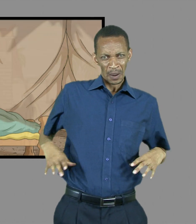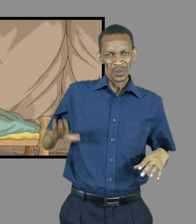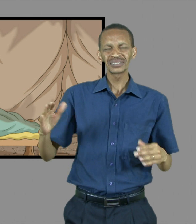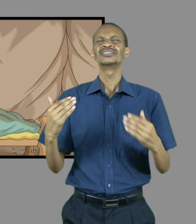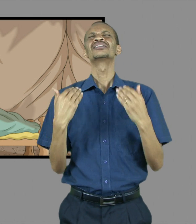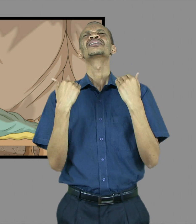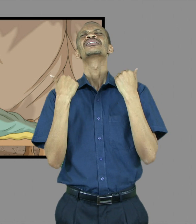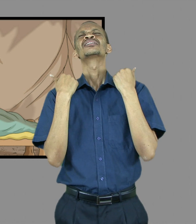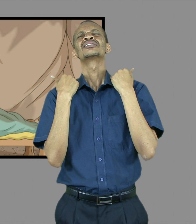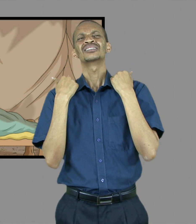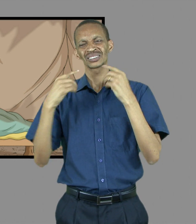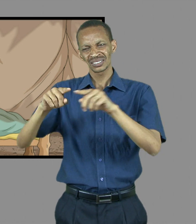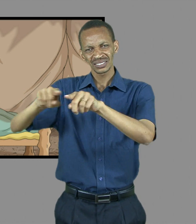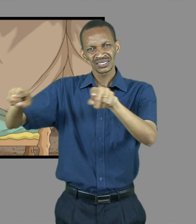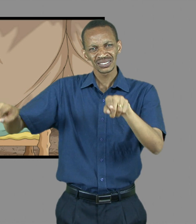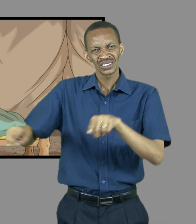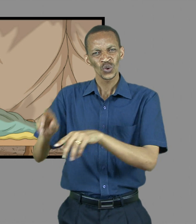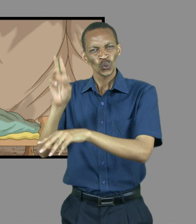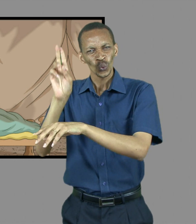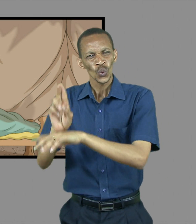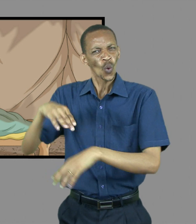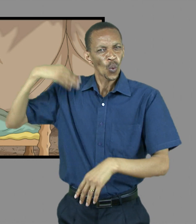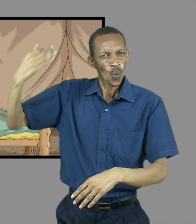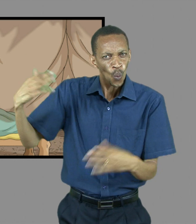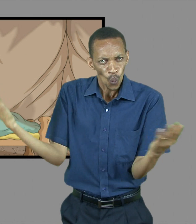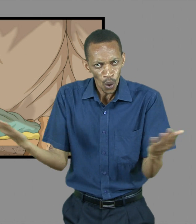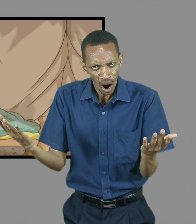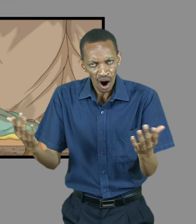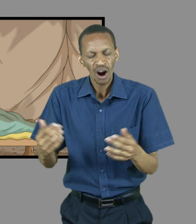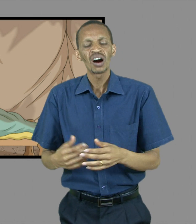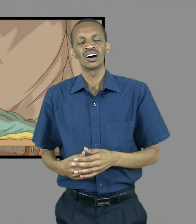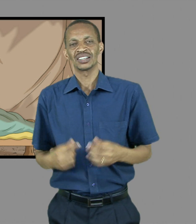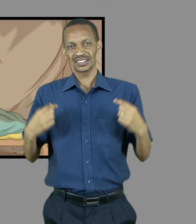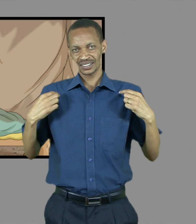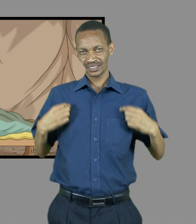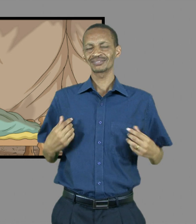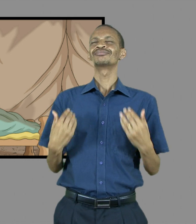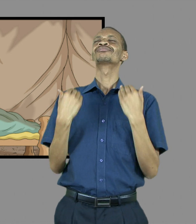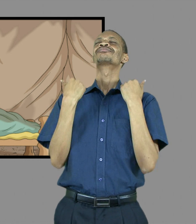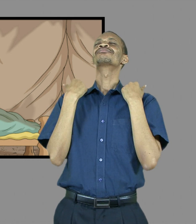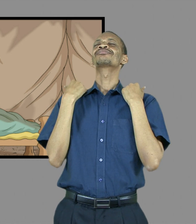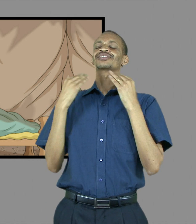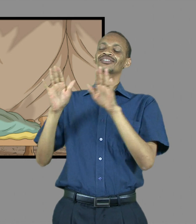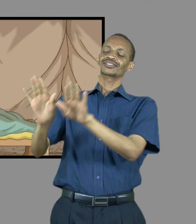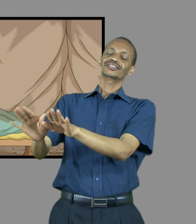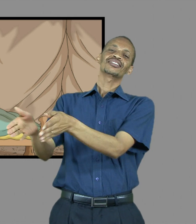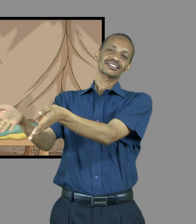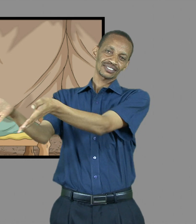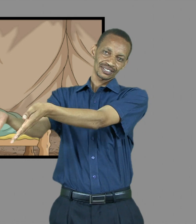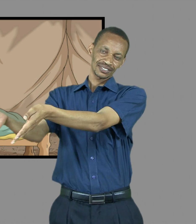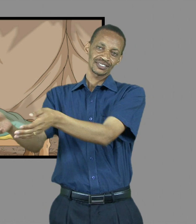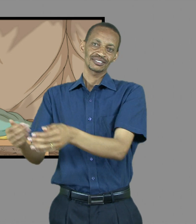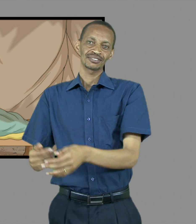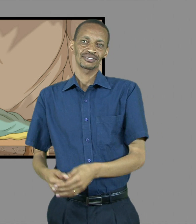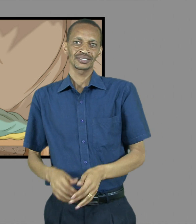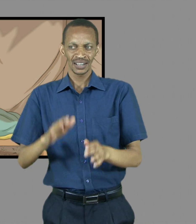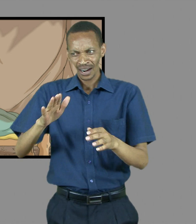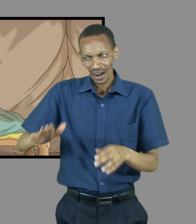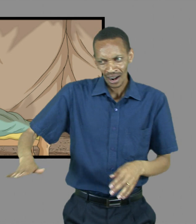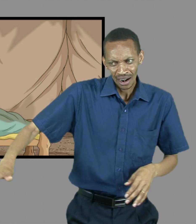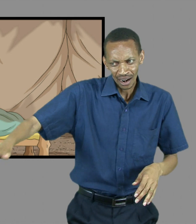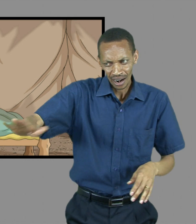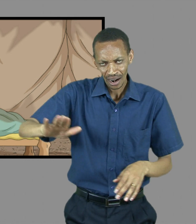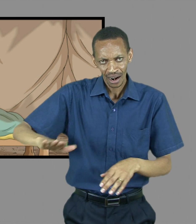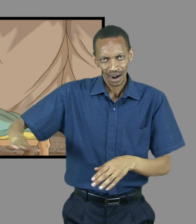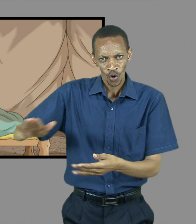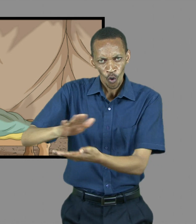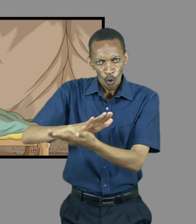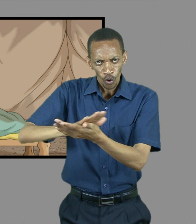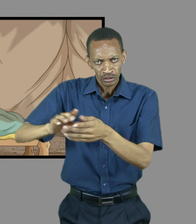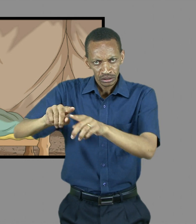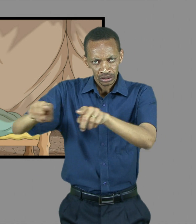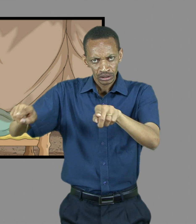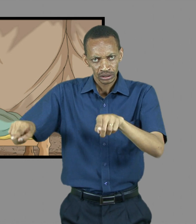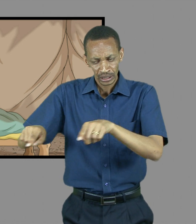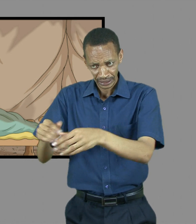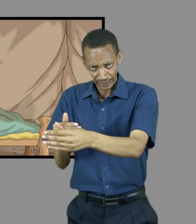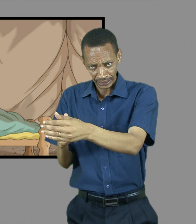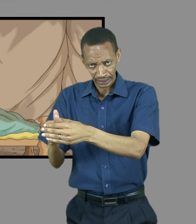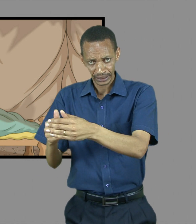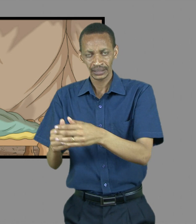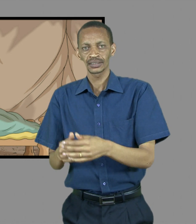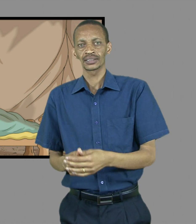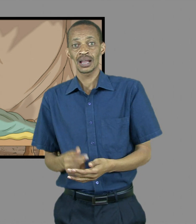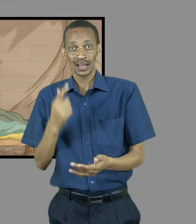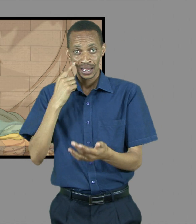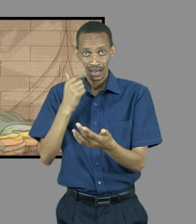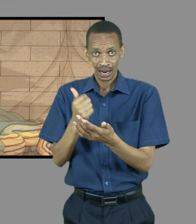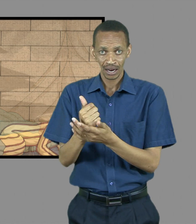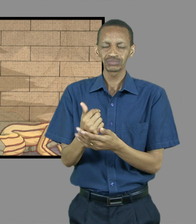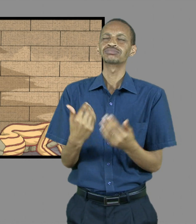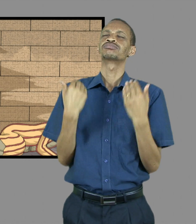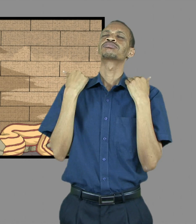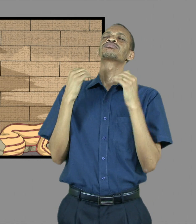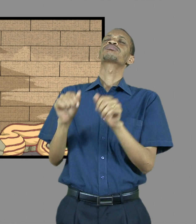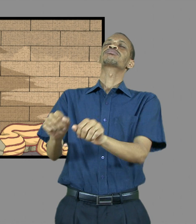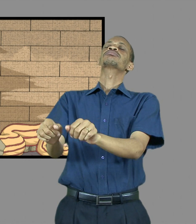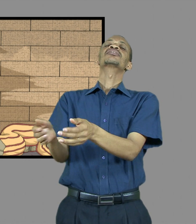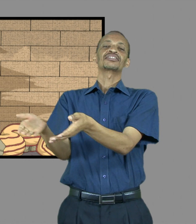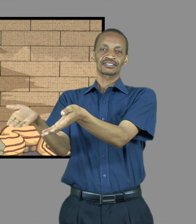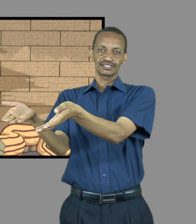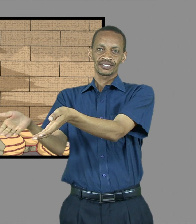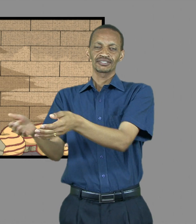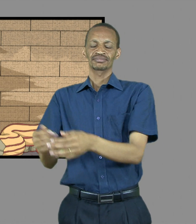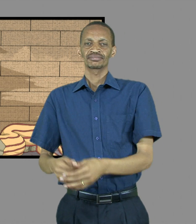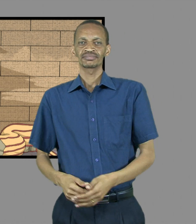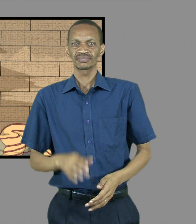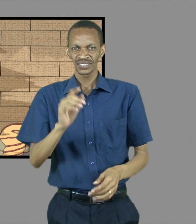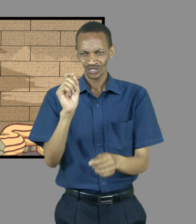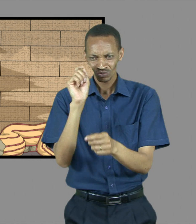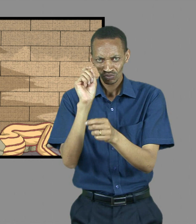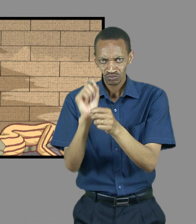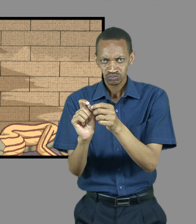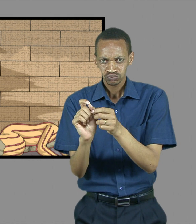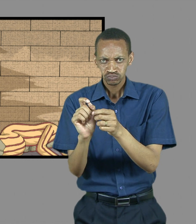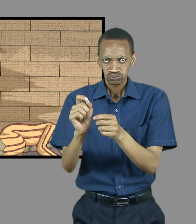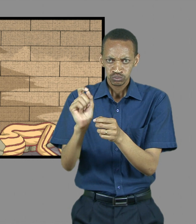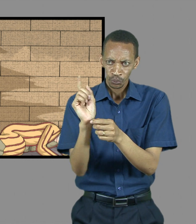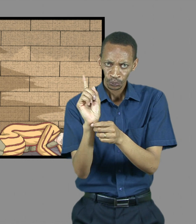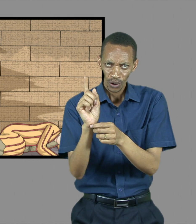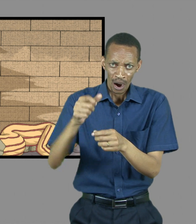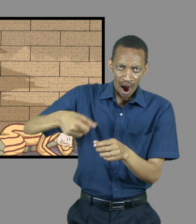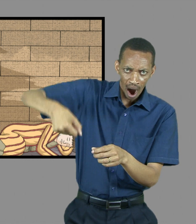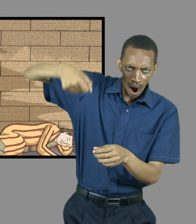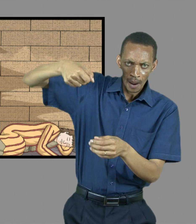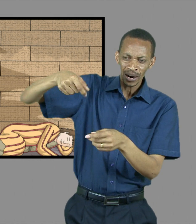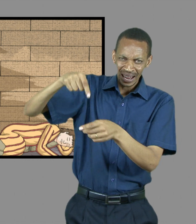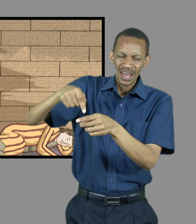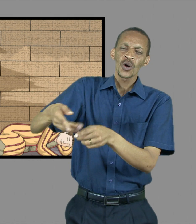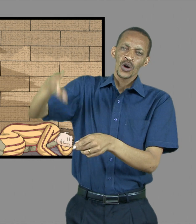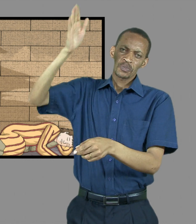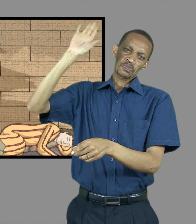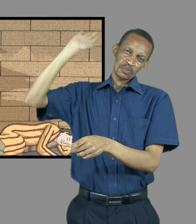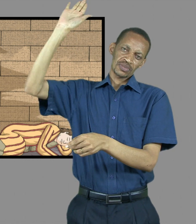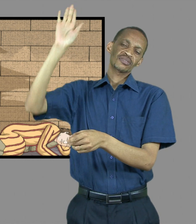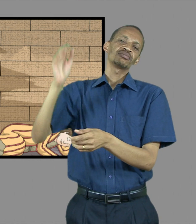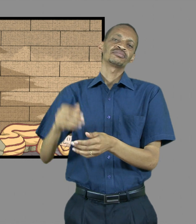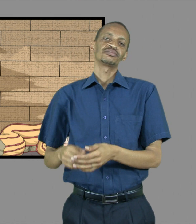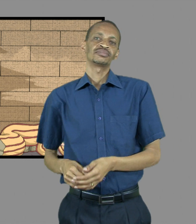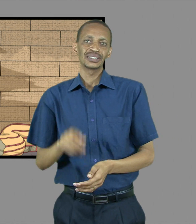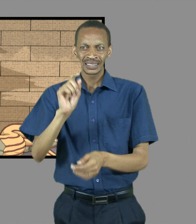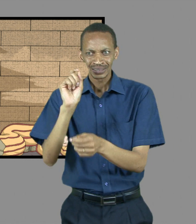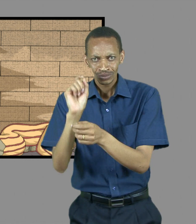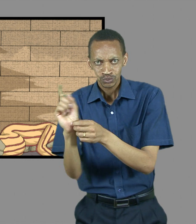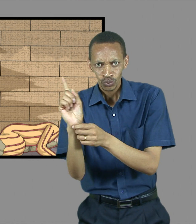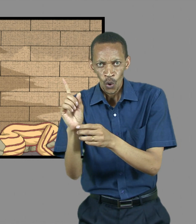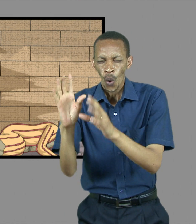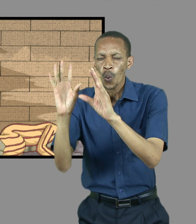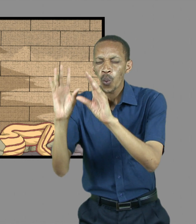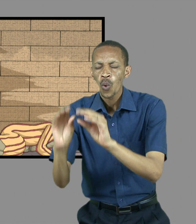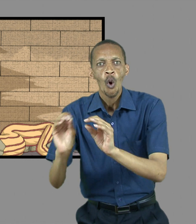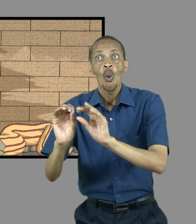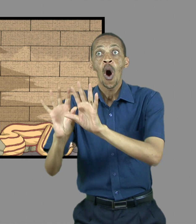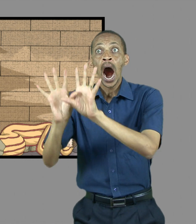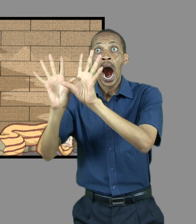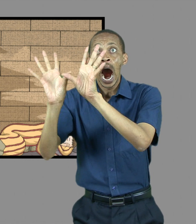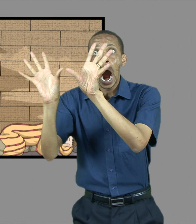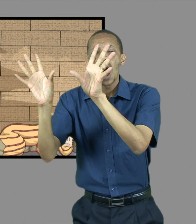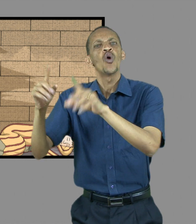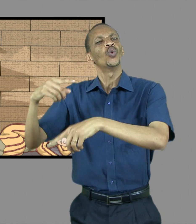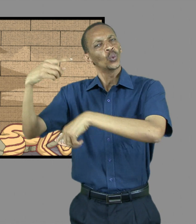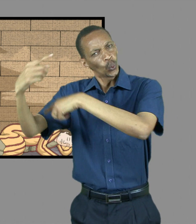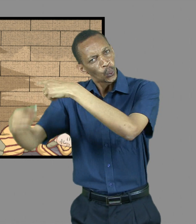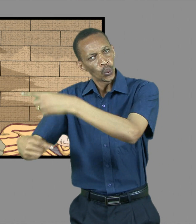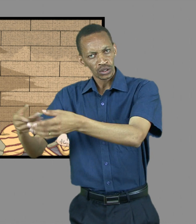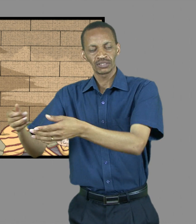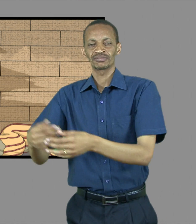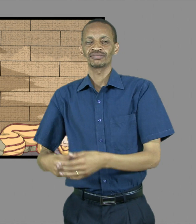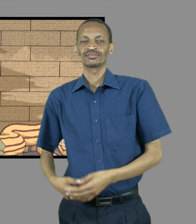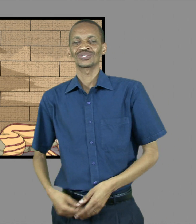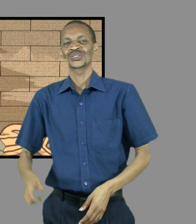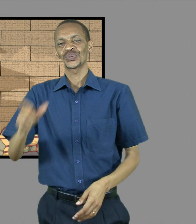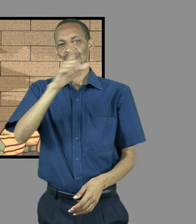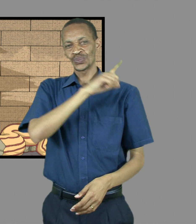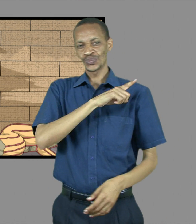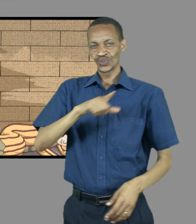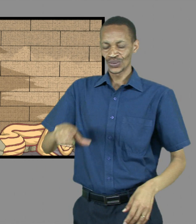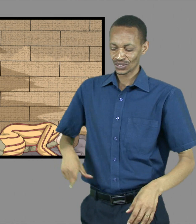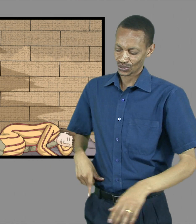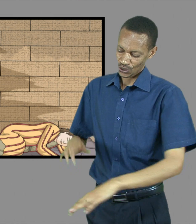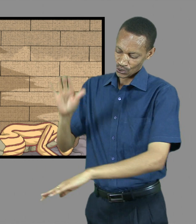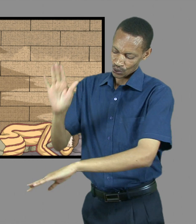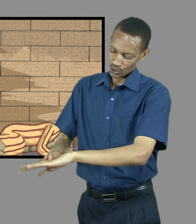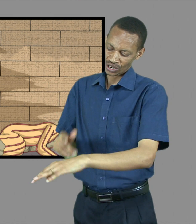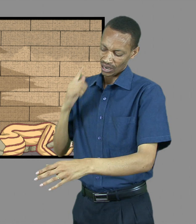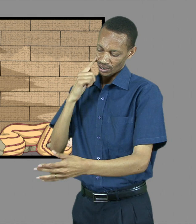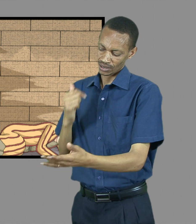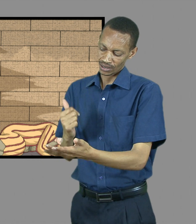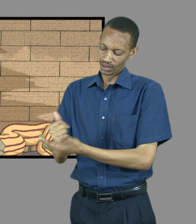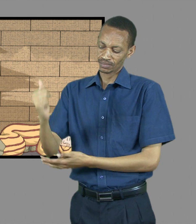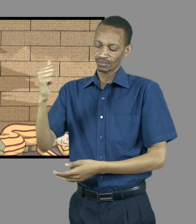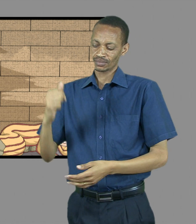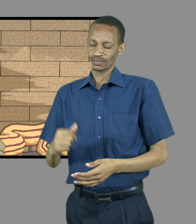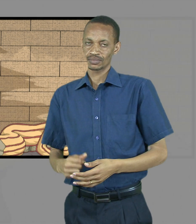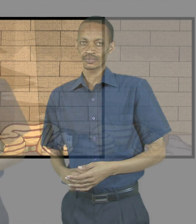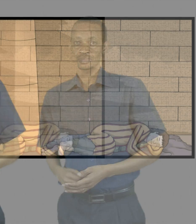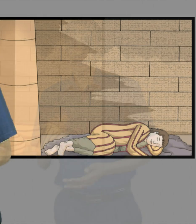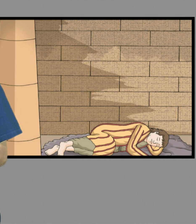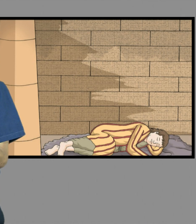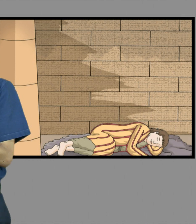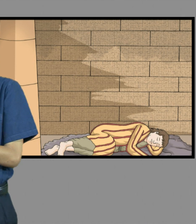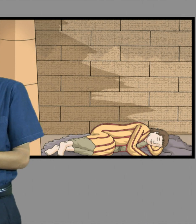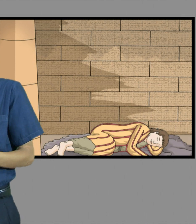Before the lamp of God had gone out, Samuel was lying down in the temple of the LORD, where the ark of God was located.